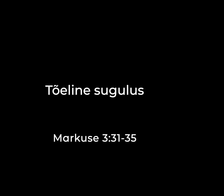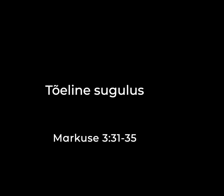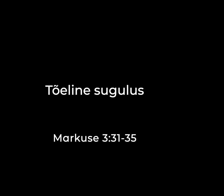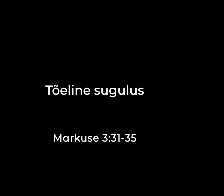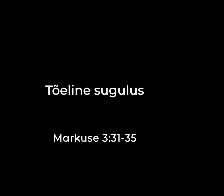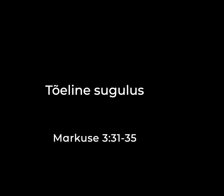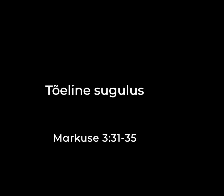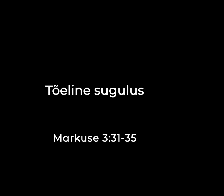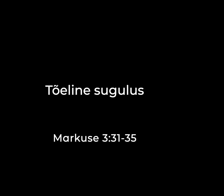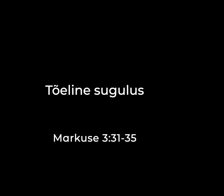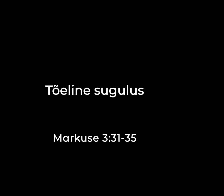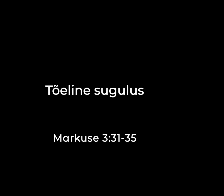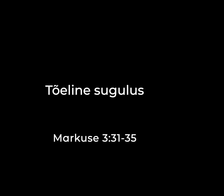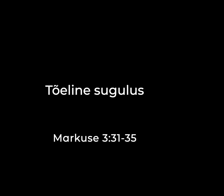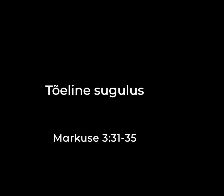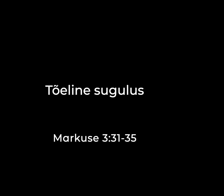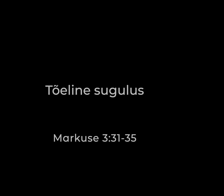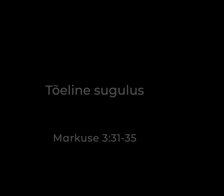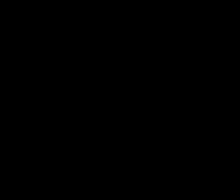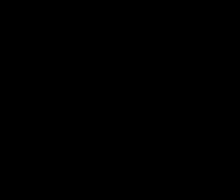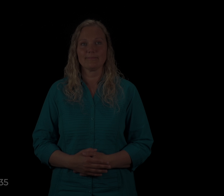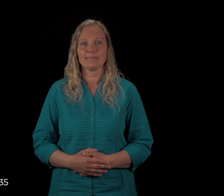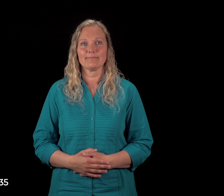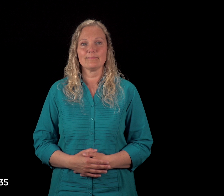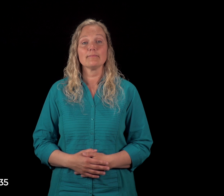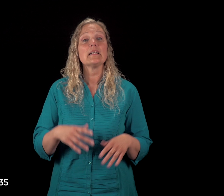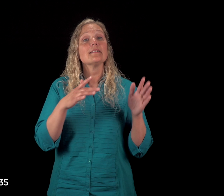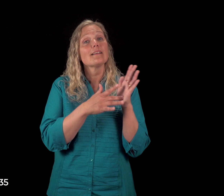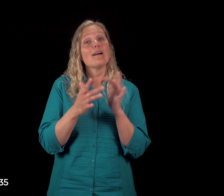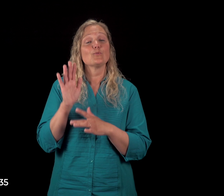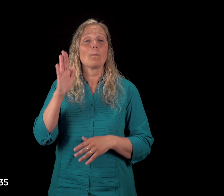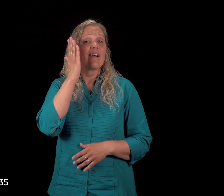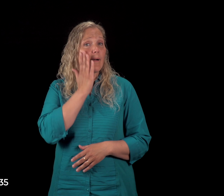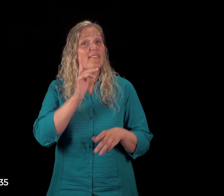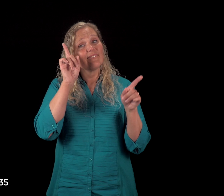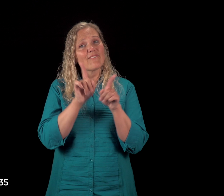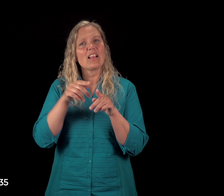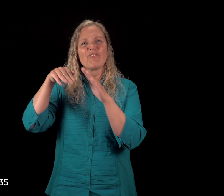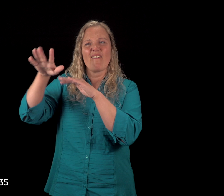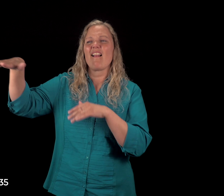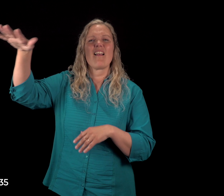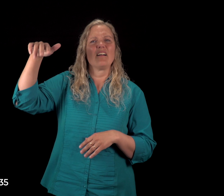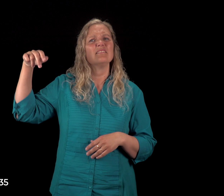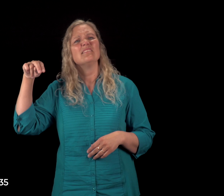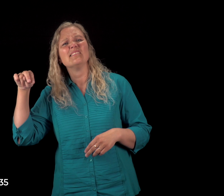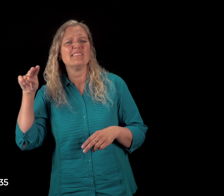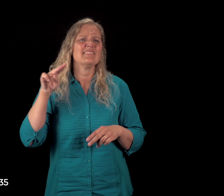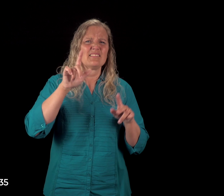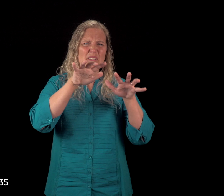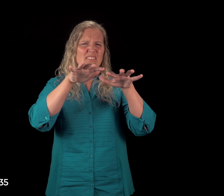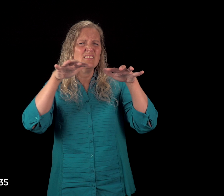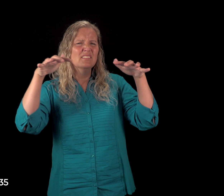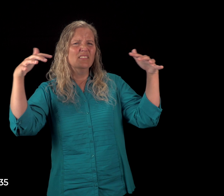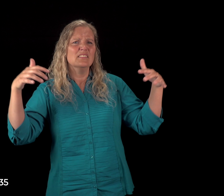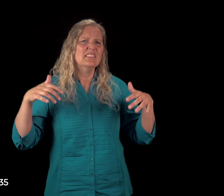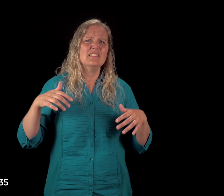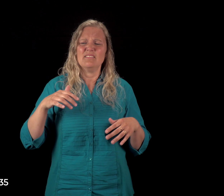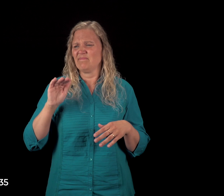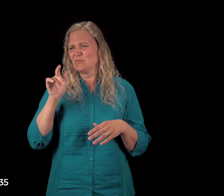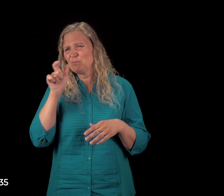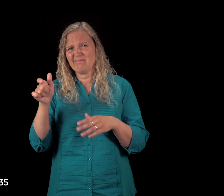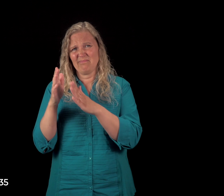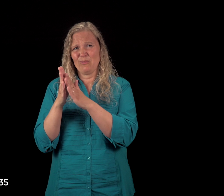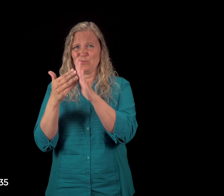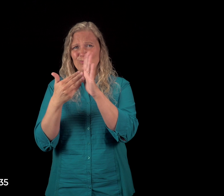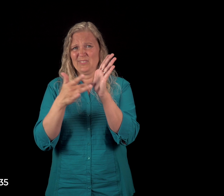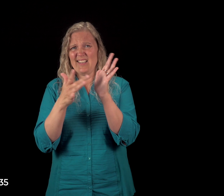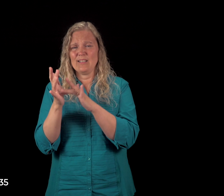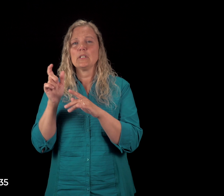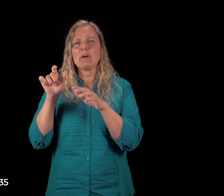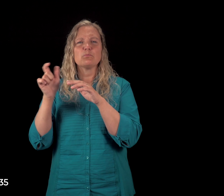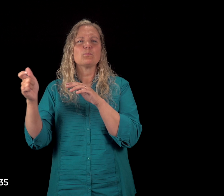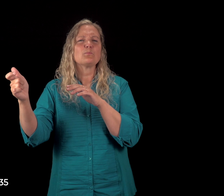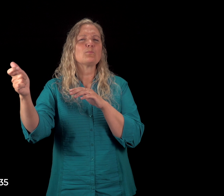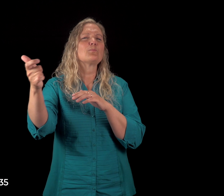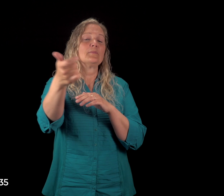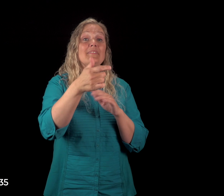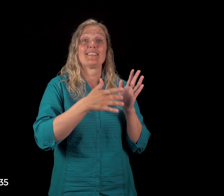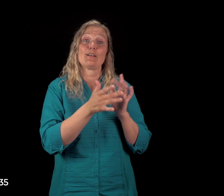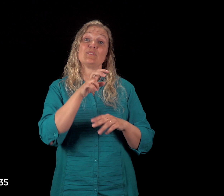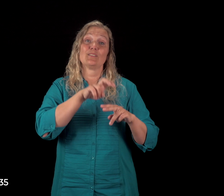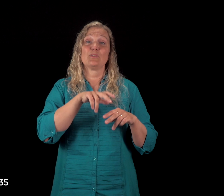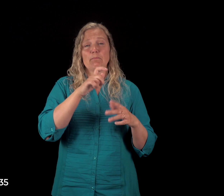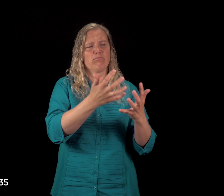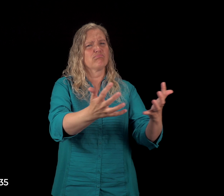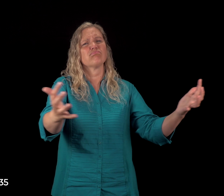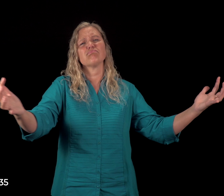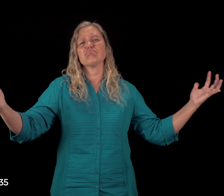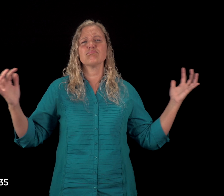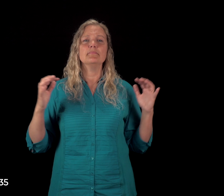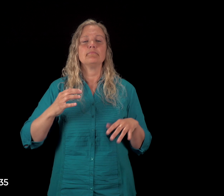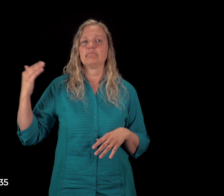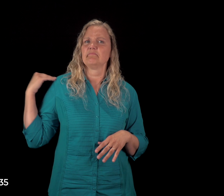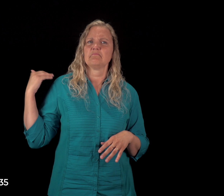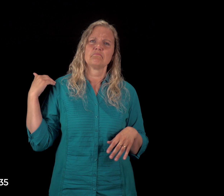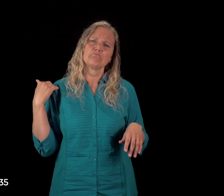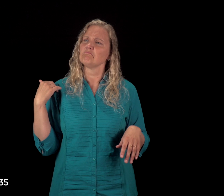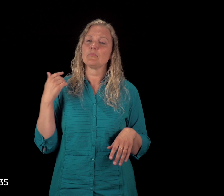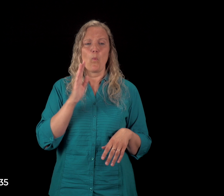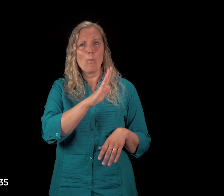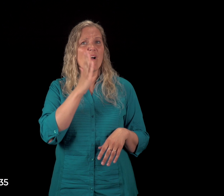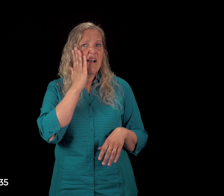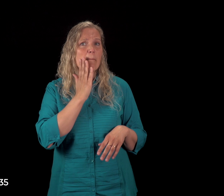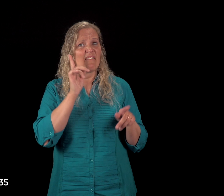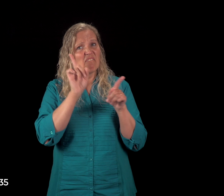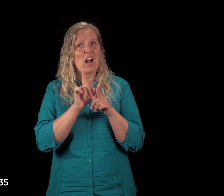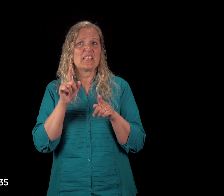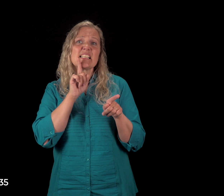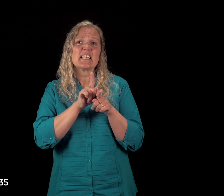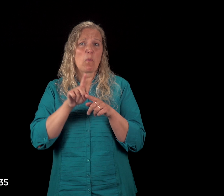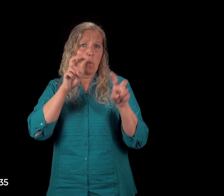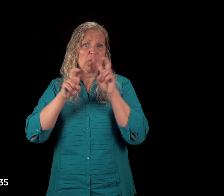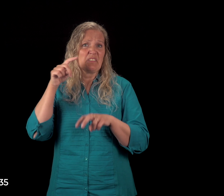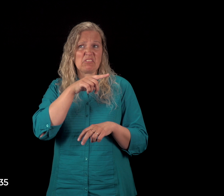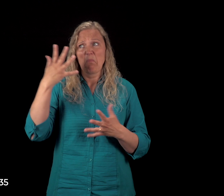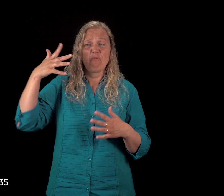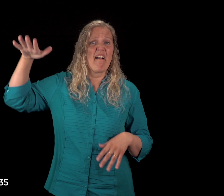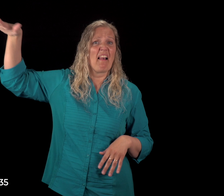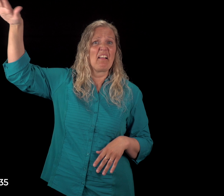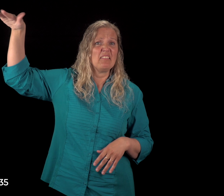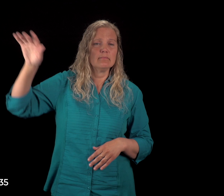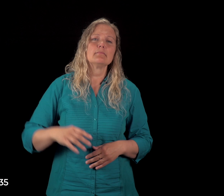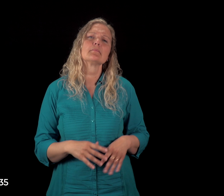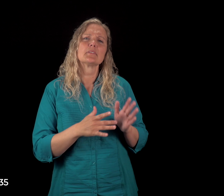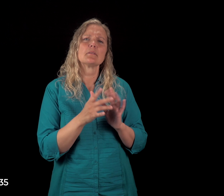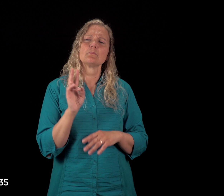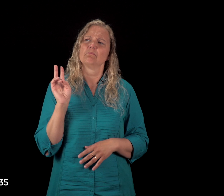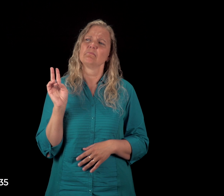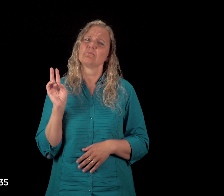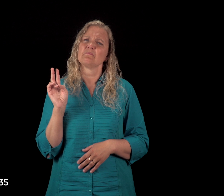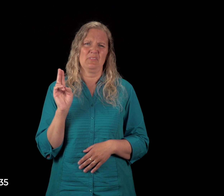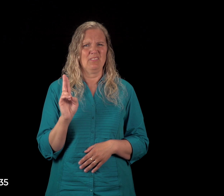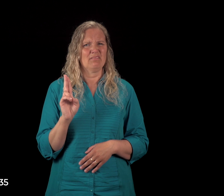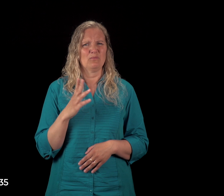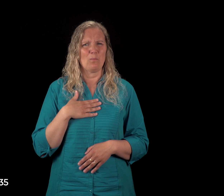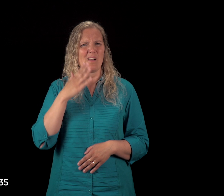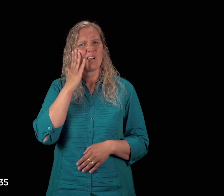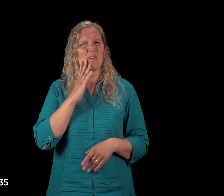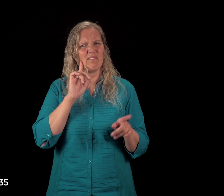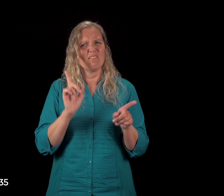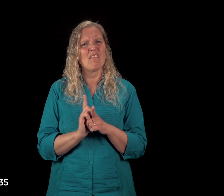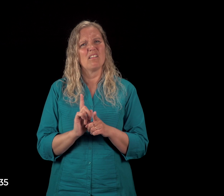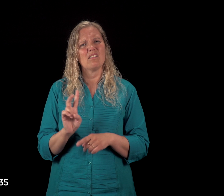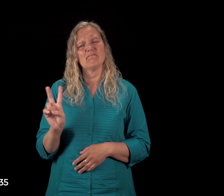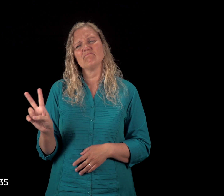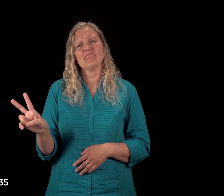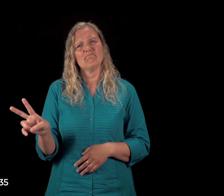Then Jesus’ mother and brothers came and stood outside. They sent someone in to summon Him, and a crowd was sitting around Him. “Look,” He was told, “Your mother and brothers are outside, asking for You.”